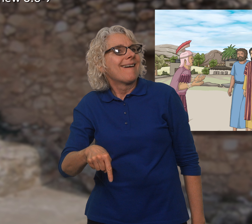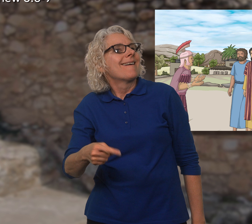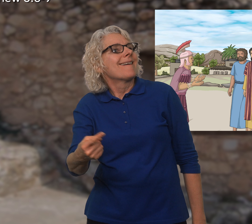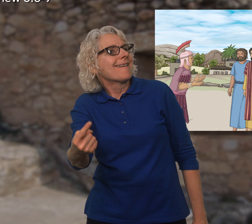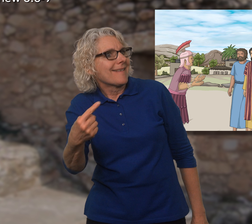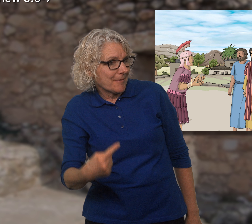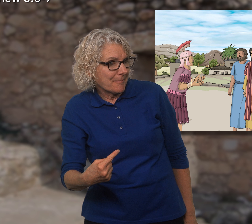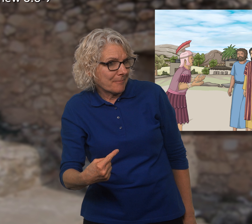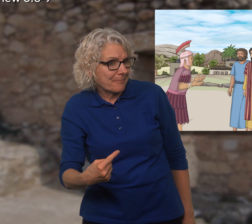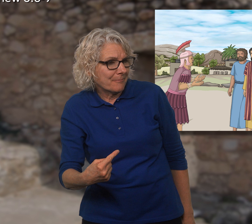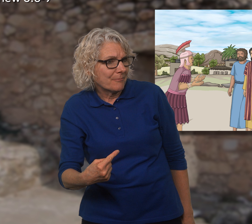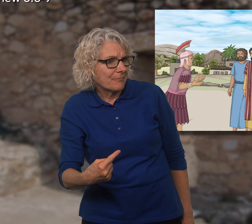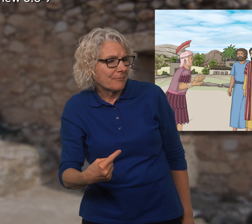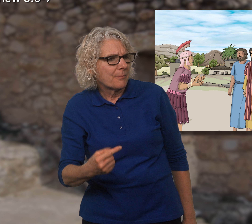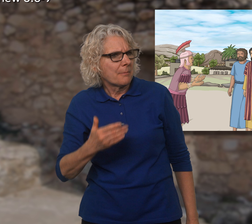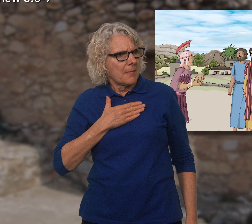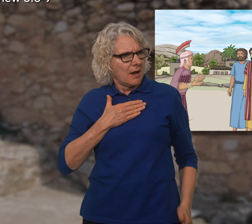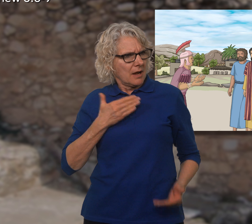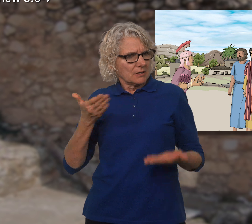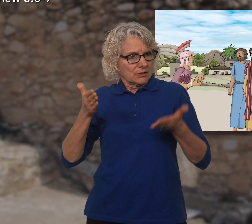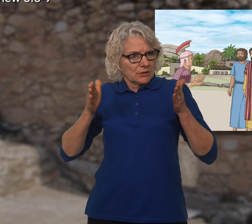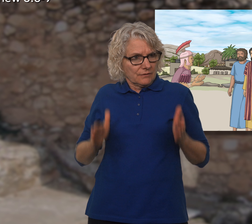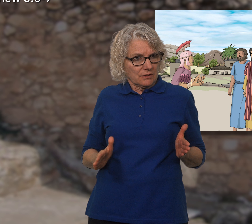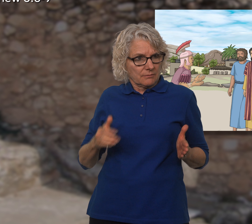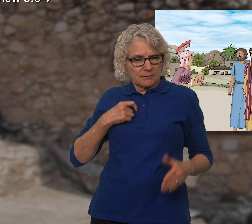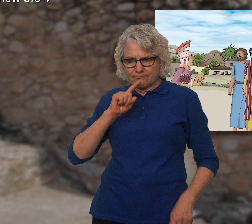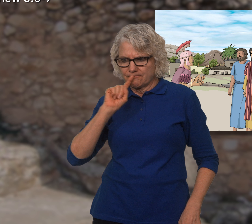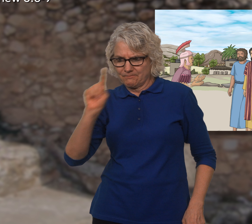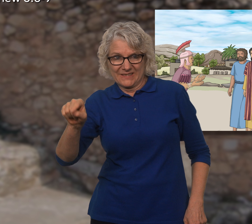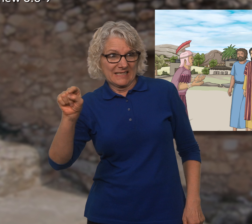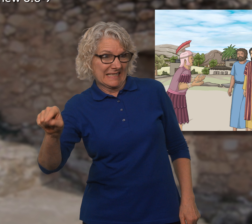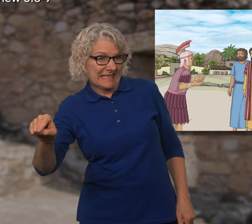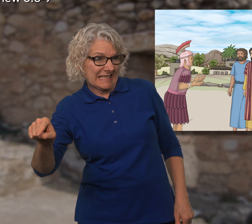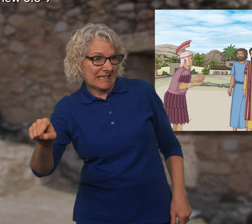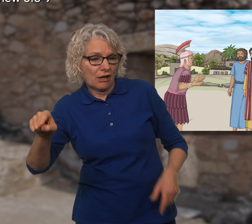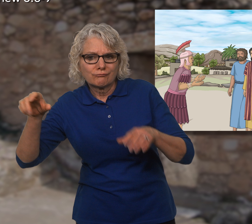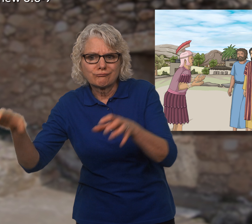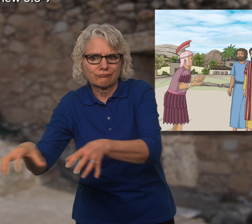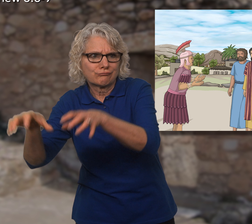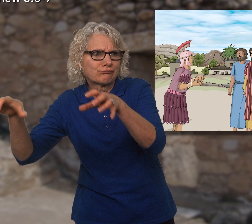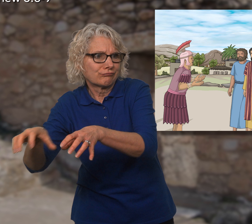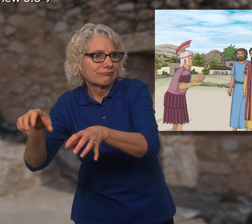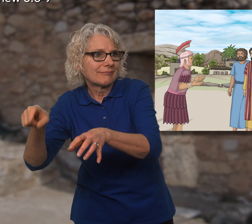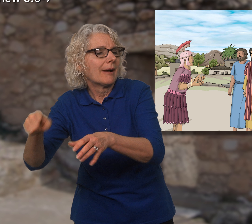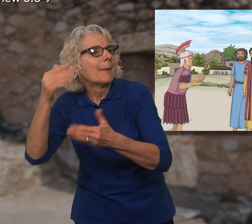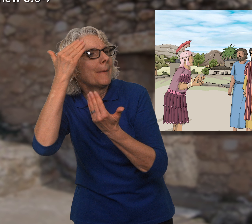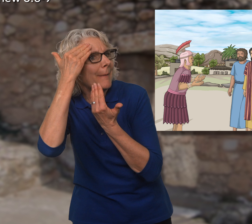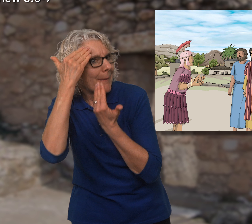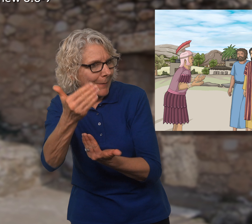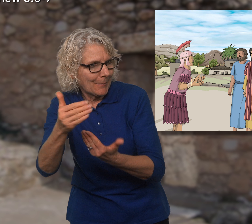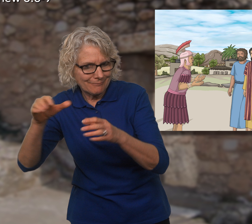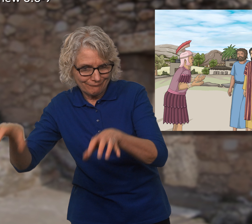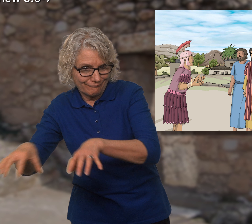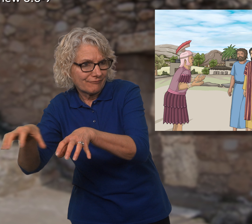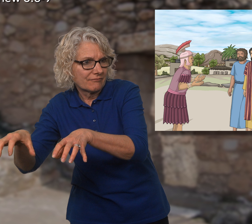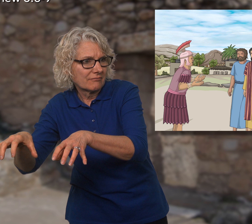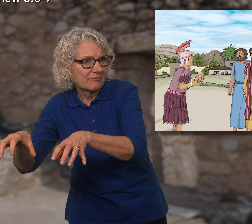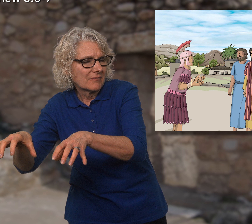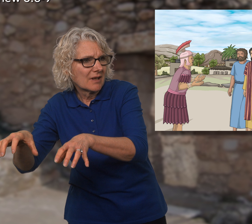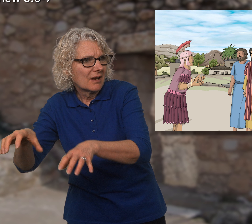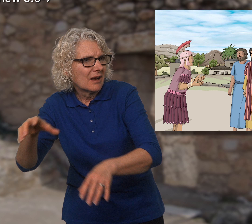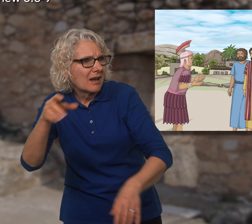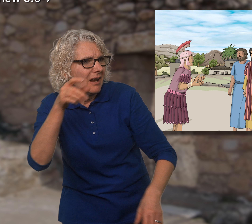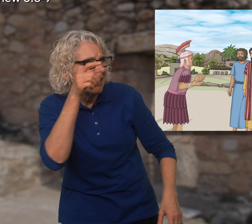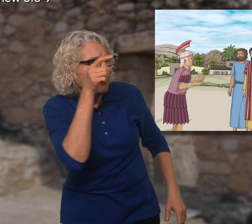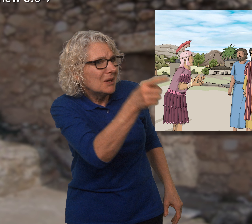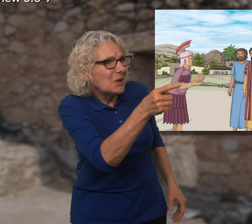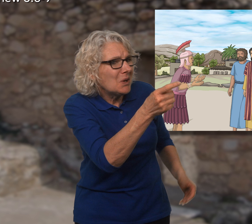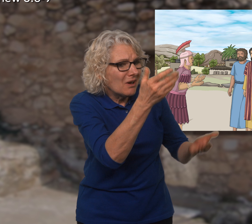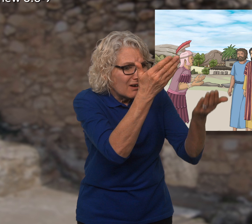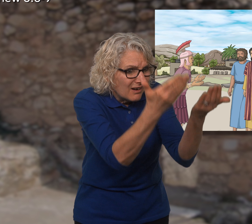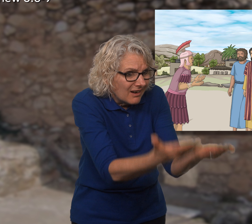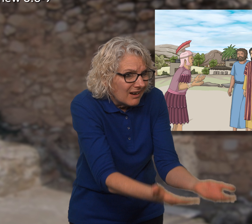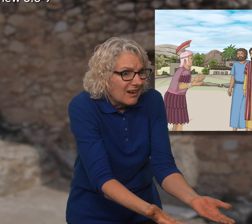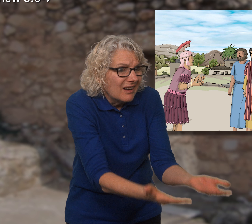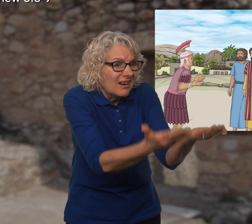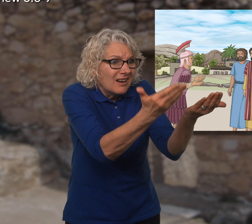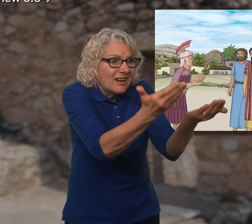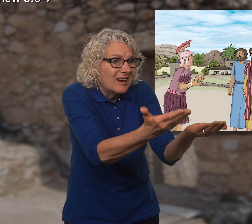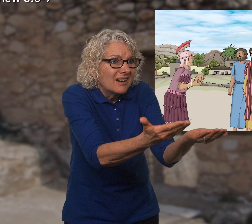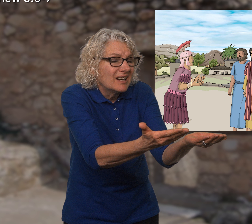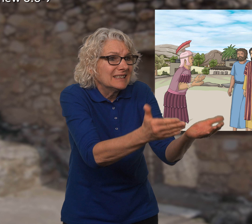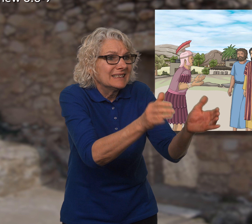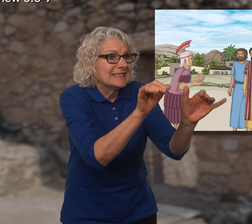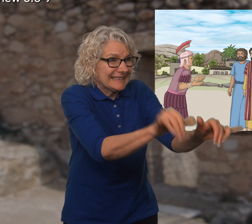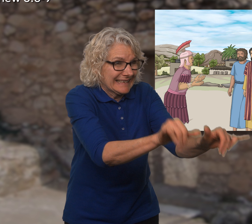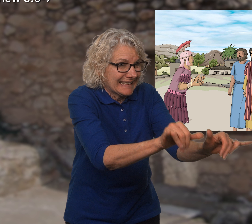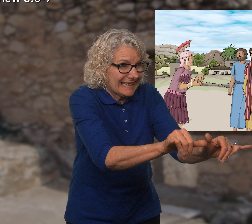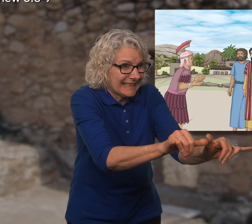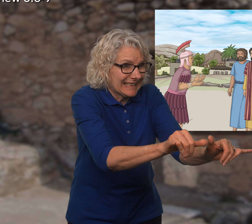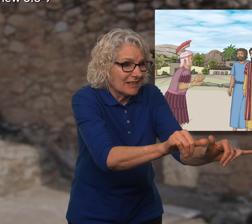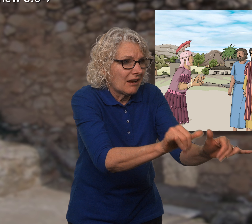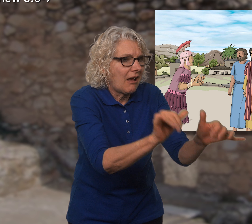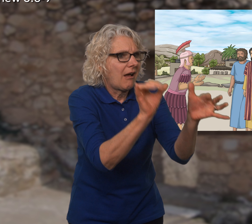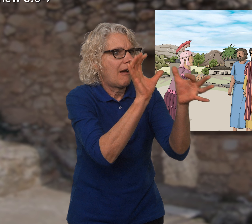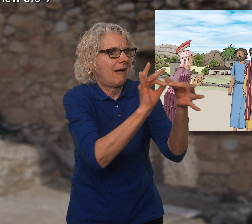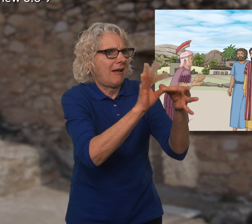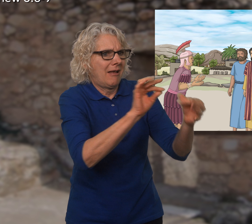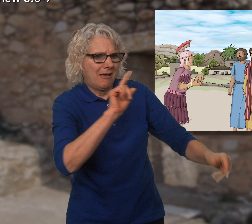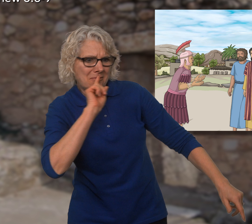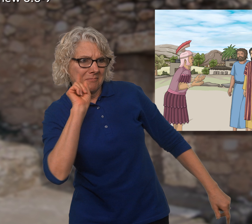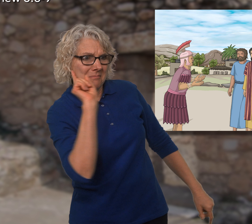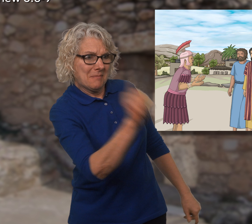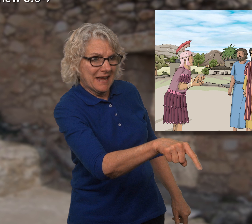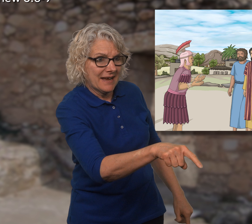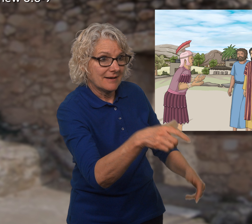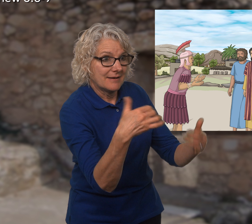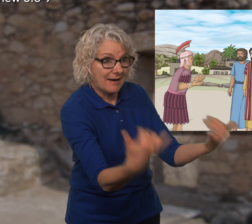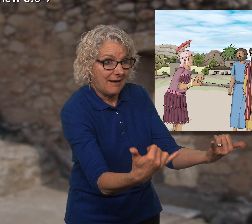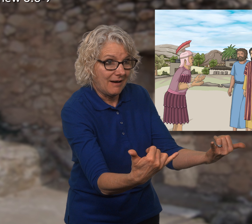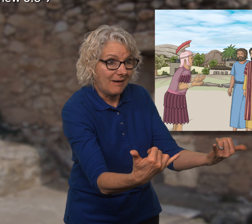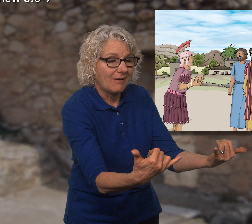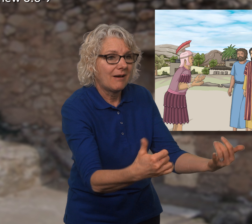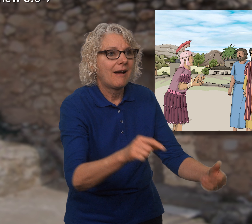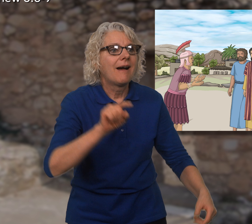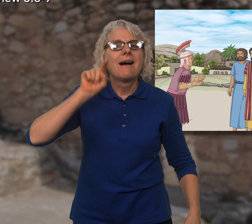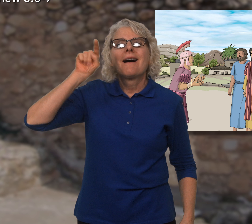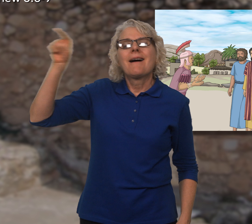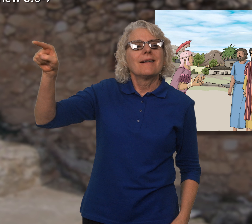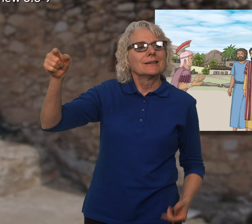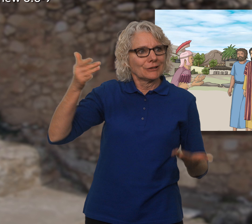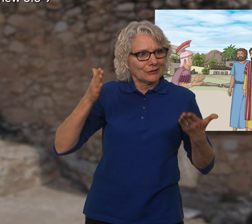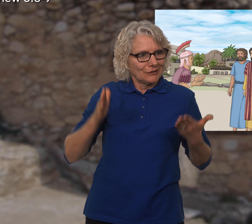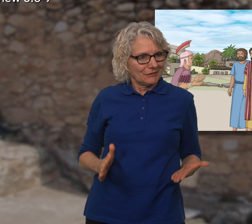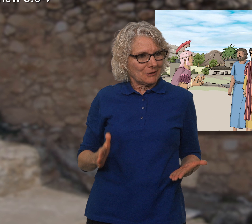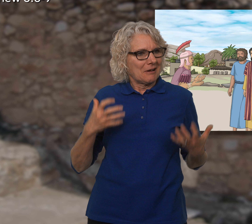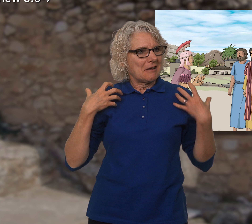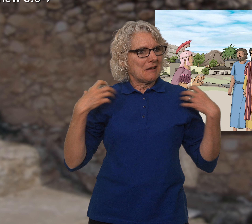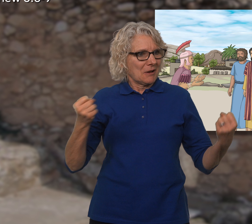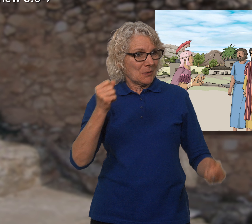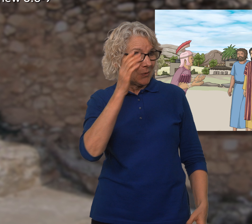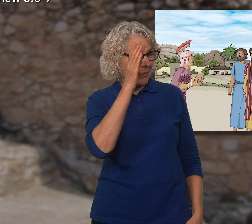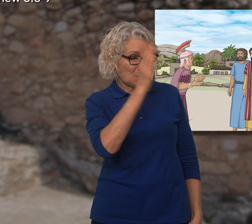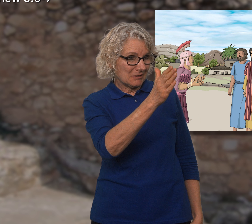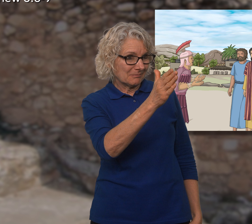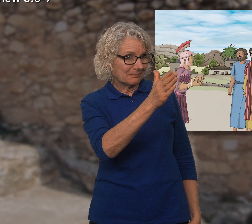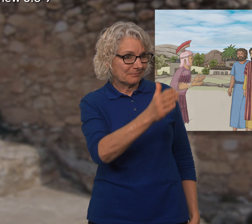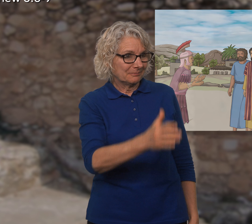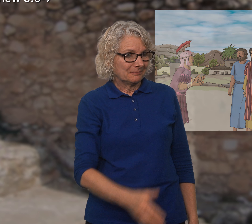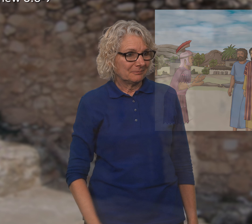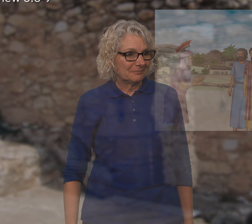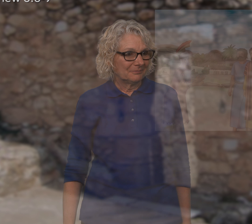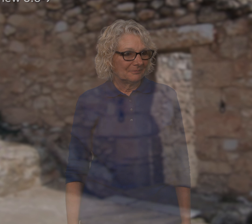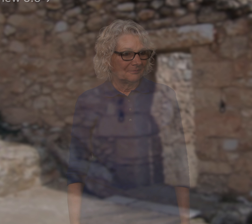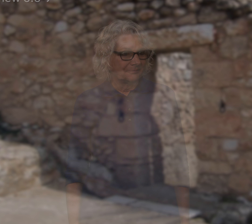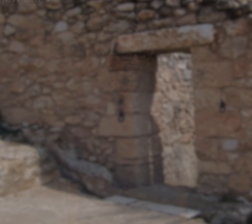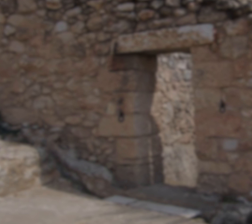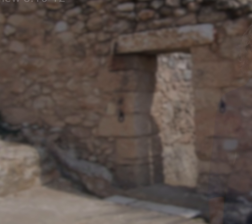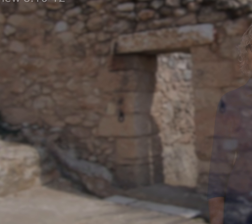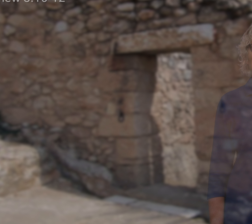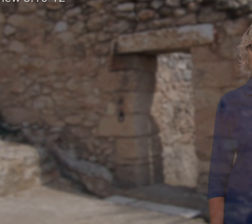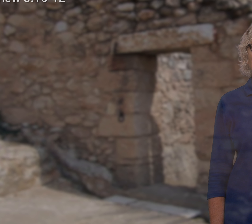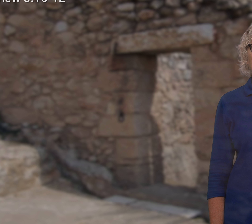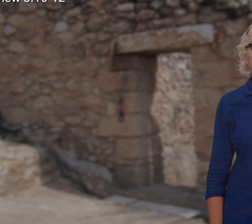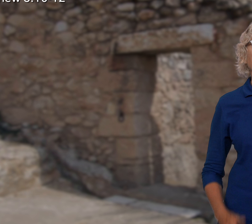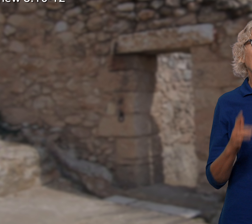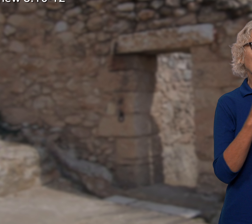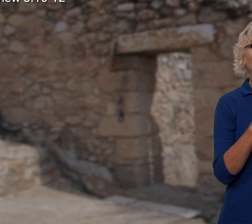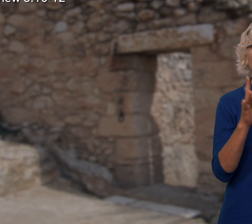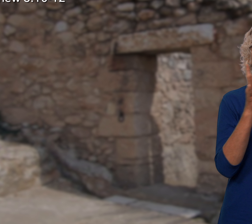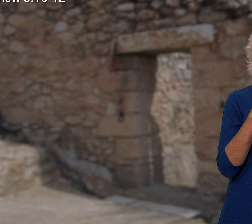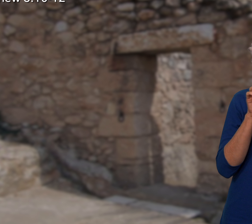I tell one to go, and he goes; and another to come, and he comes. I tell my servant to do something, and he does it.”